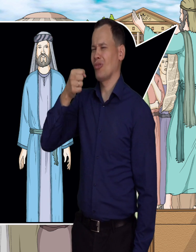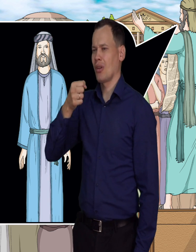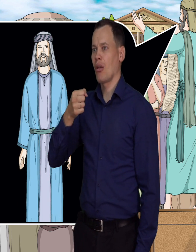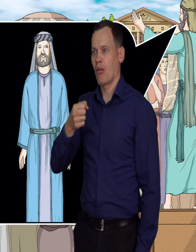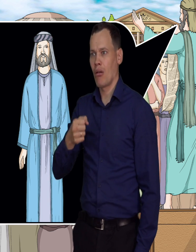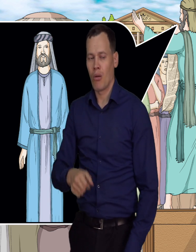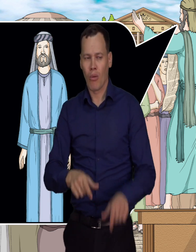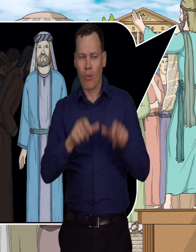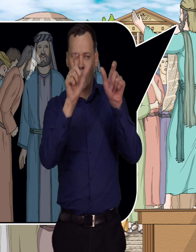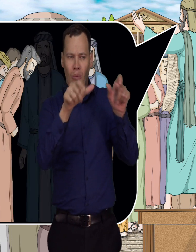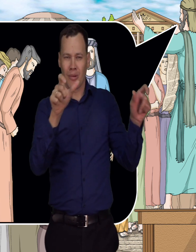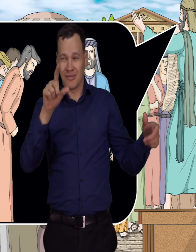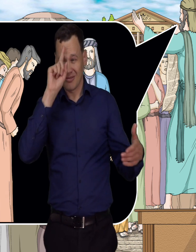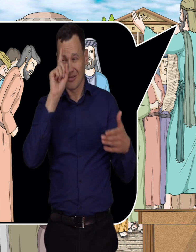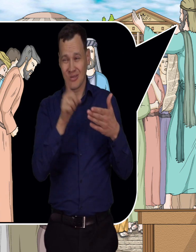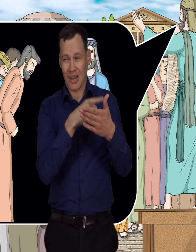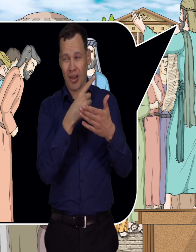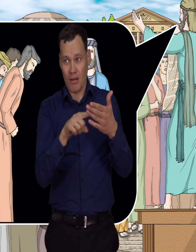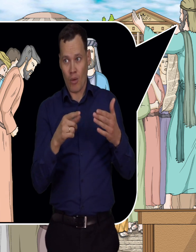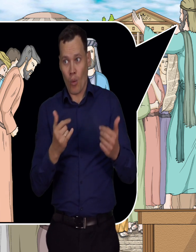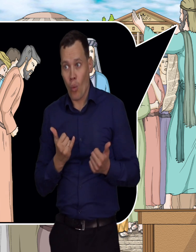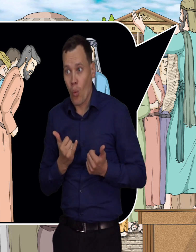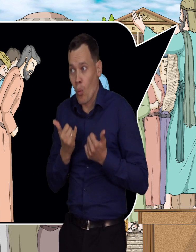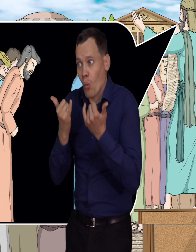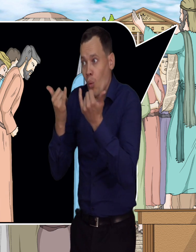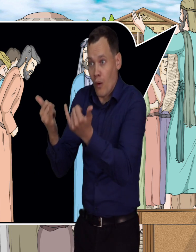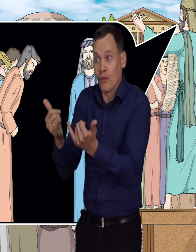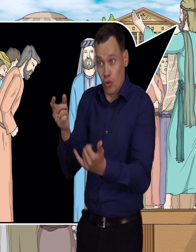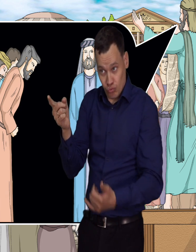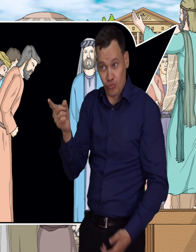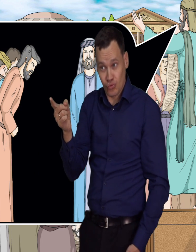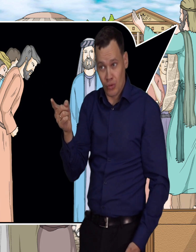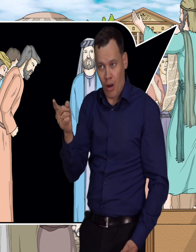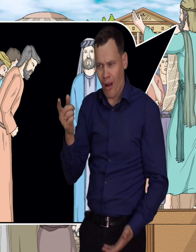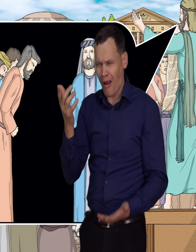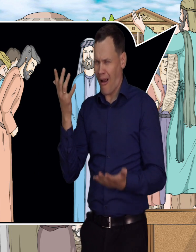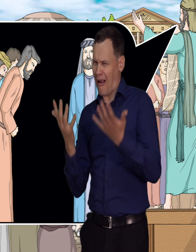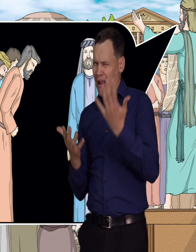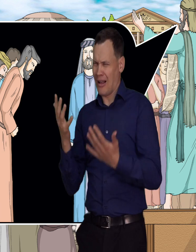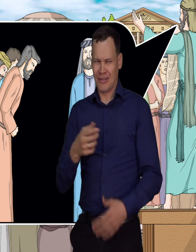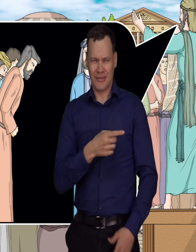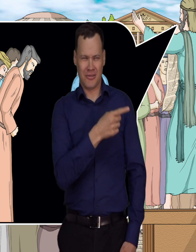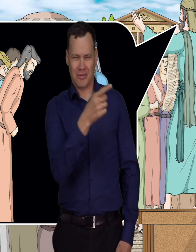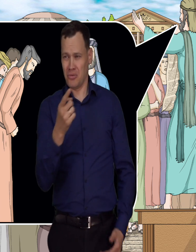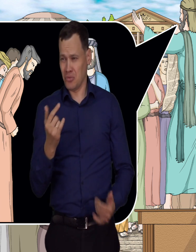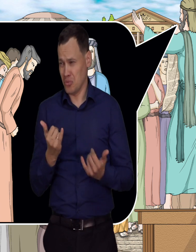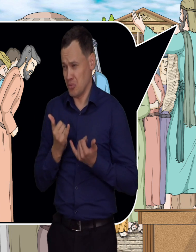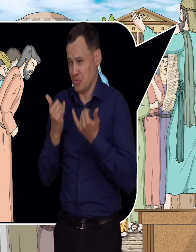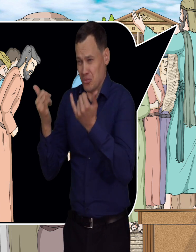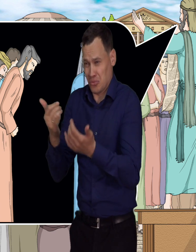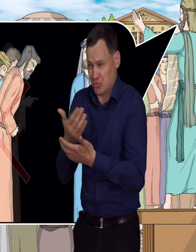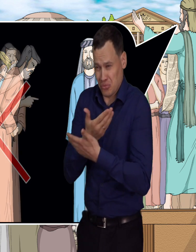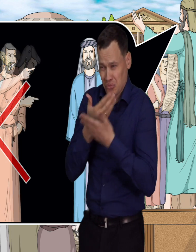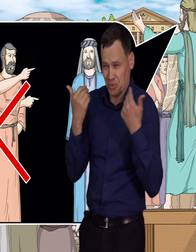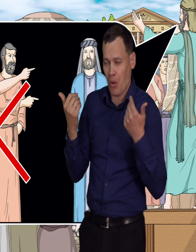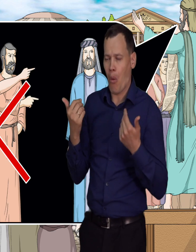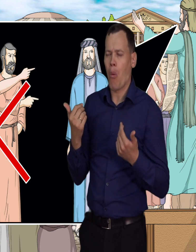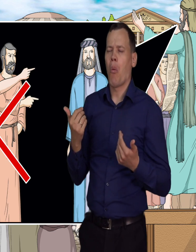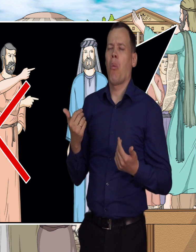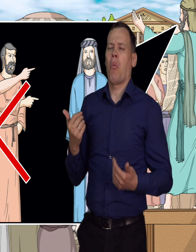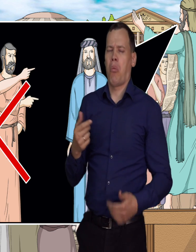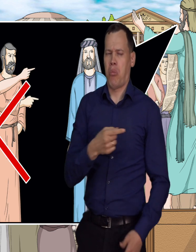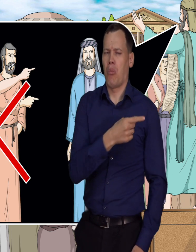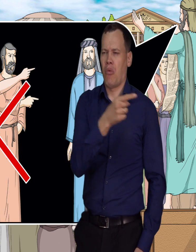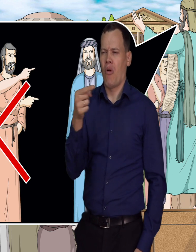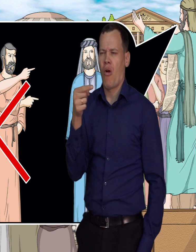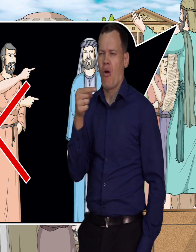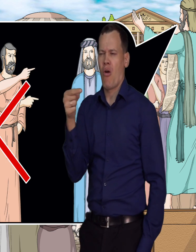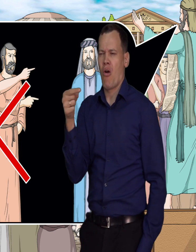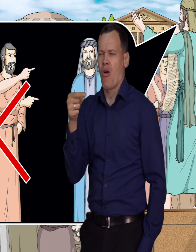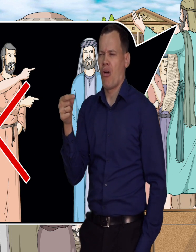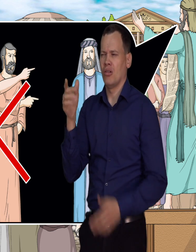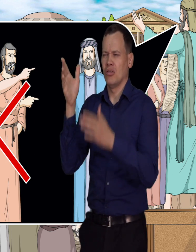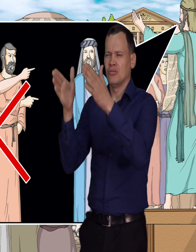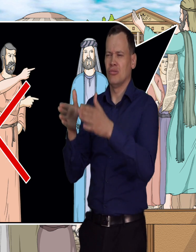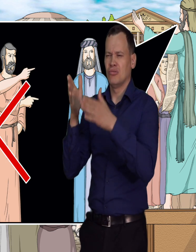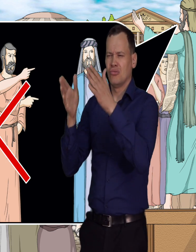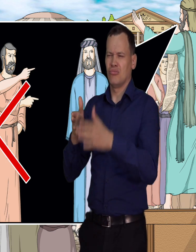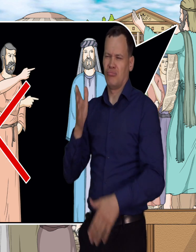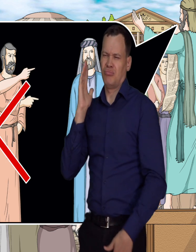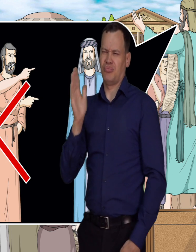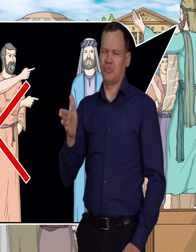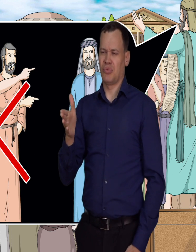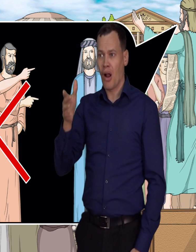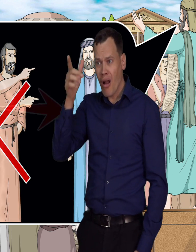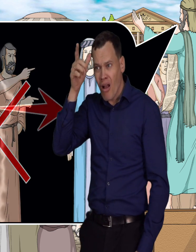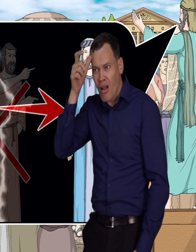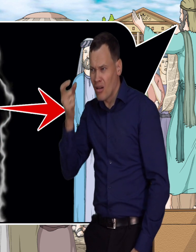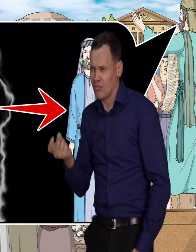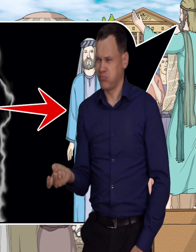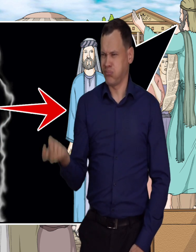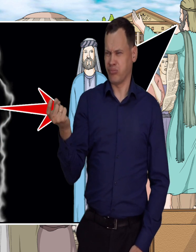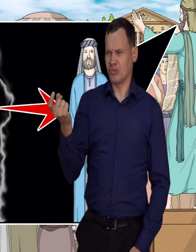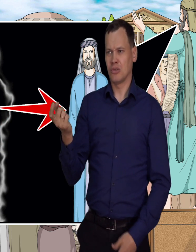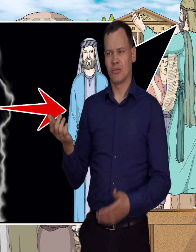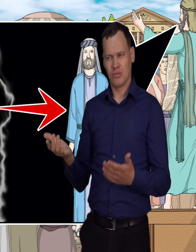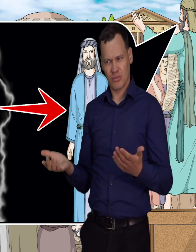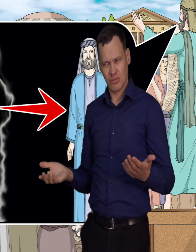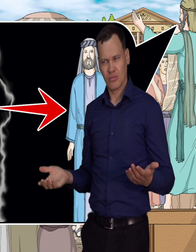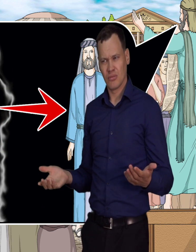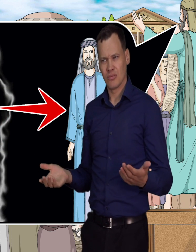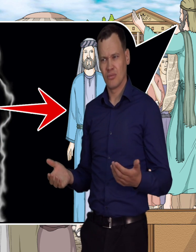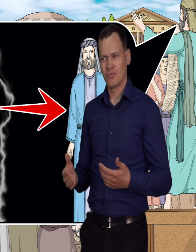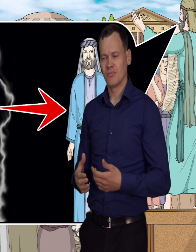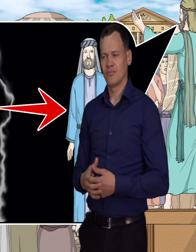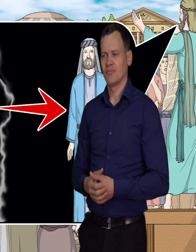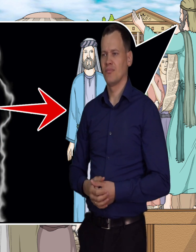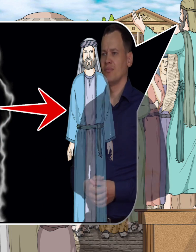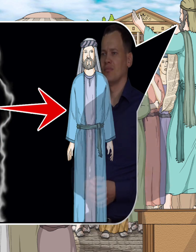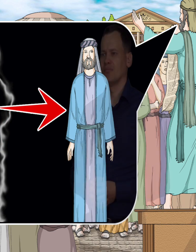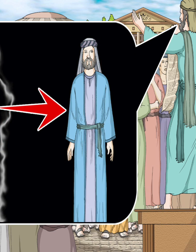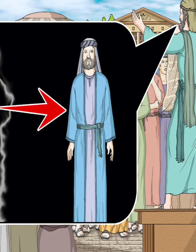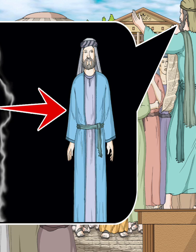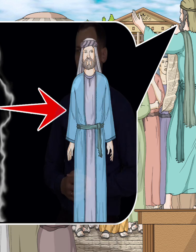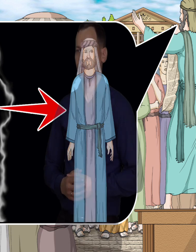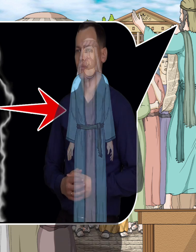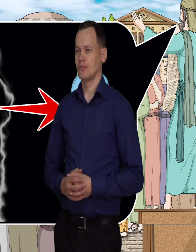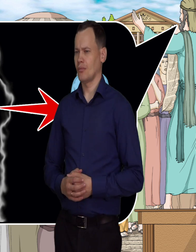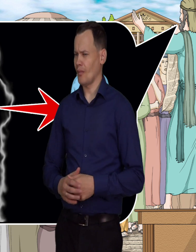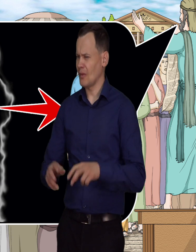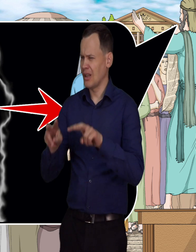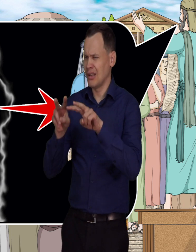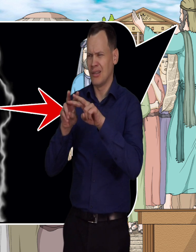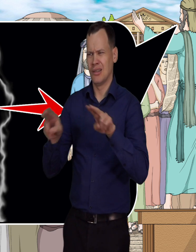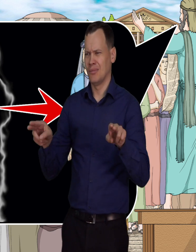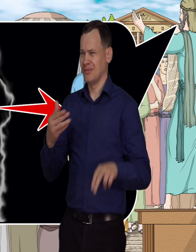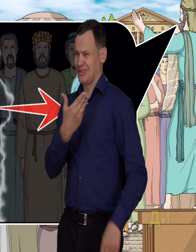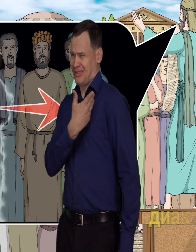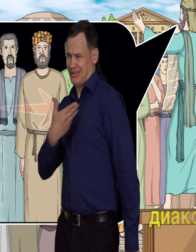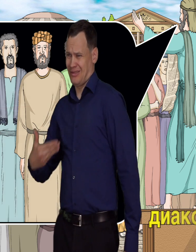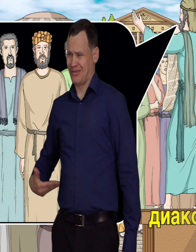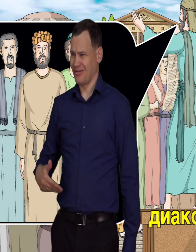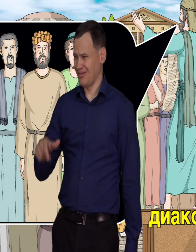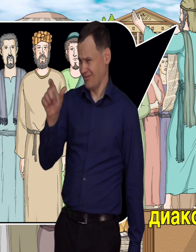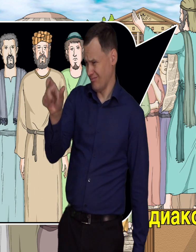Furthermore, he must have a good reputation with outsiders, so that he will not fall into disgrace and into the snare of the devil.